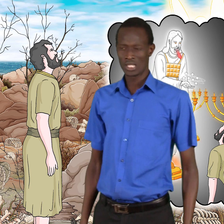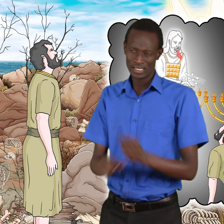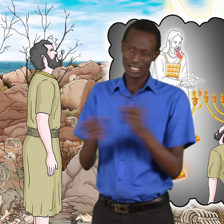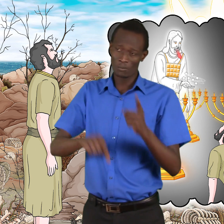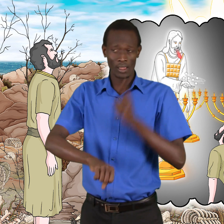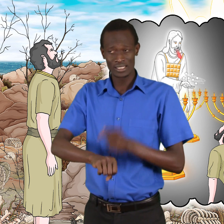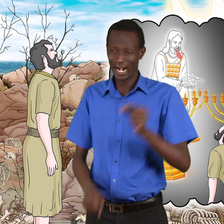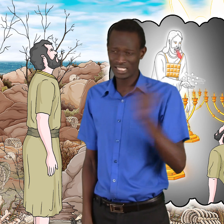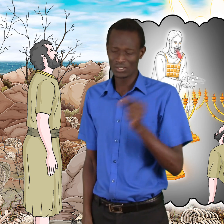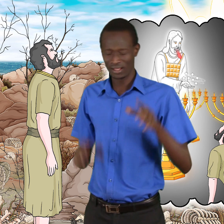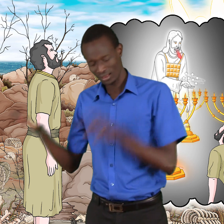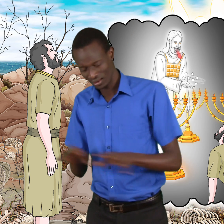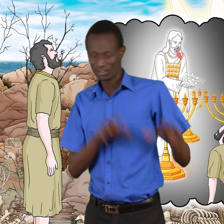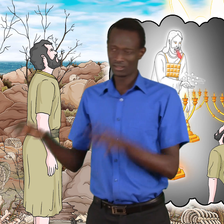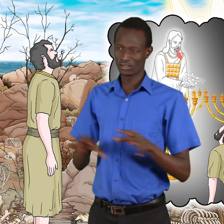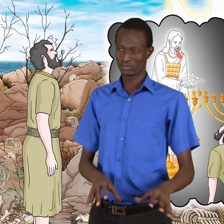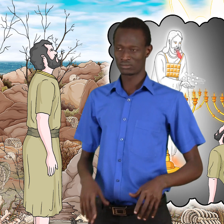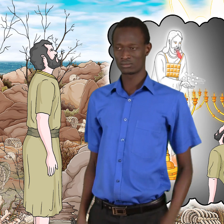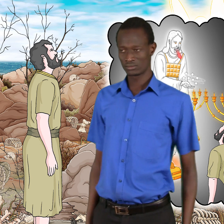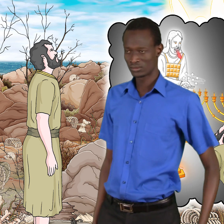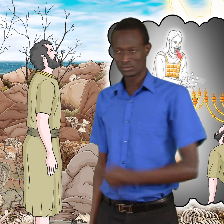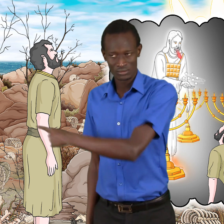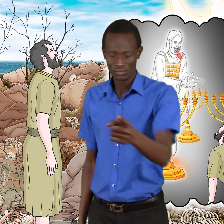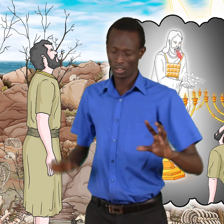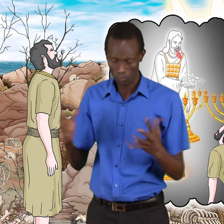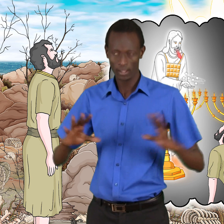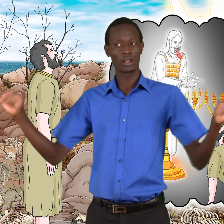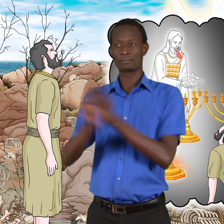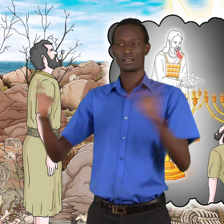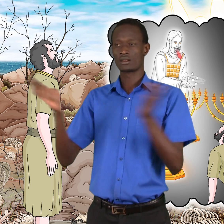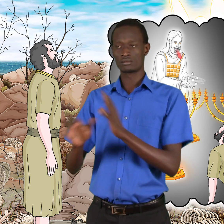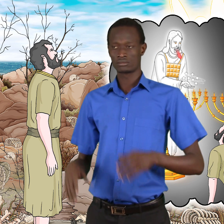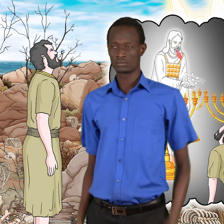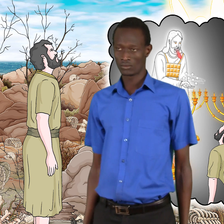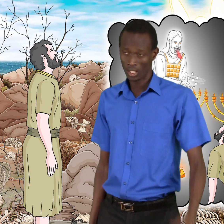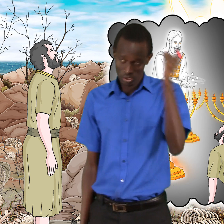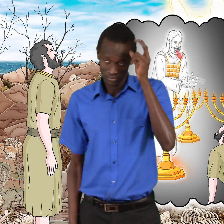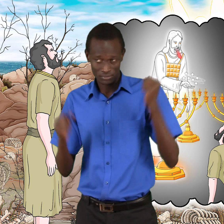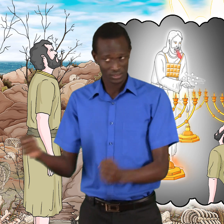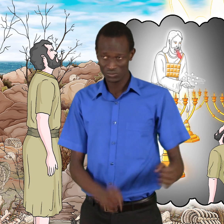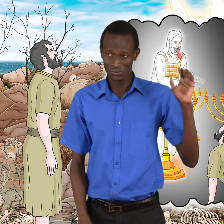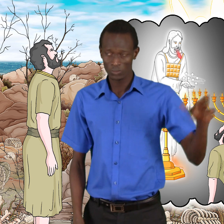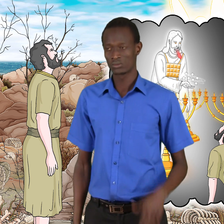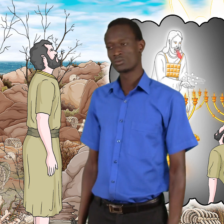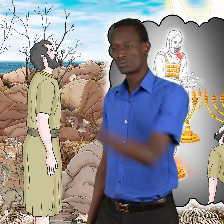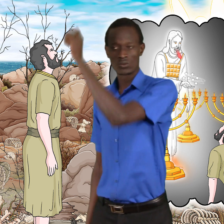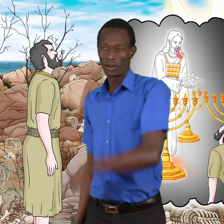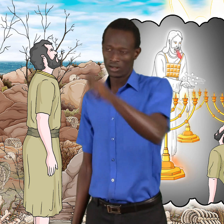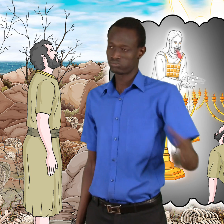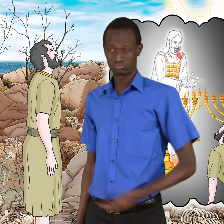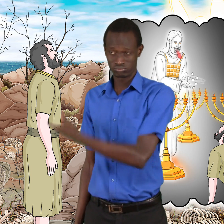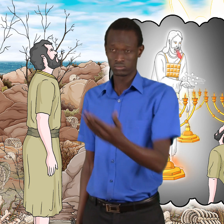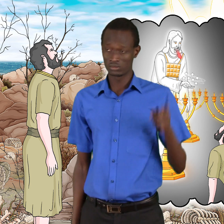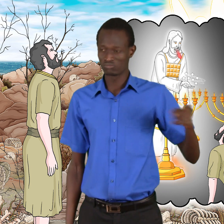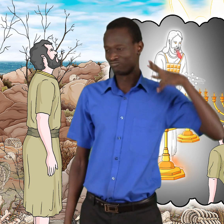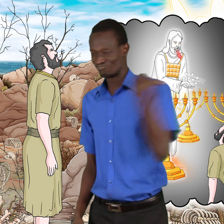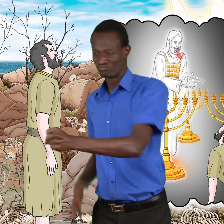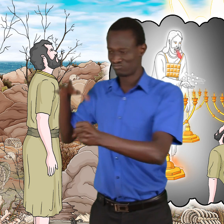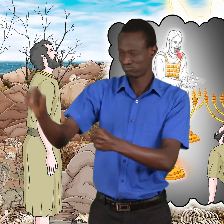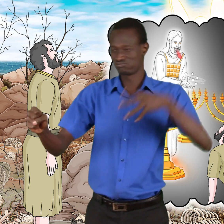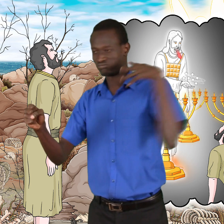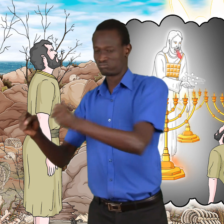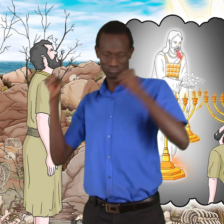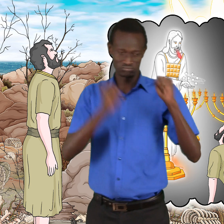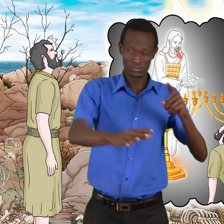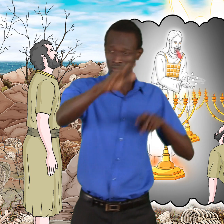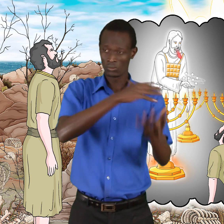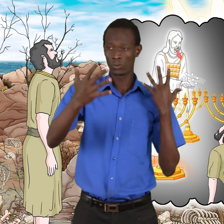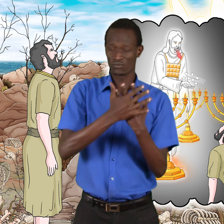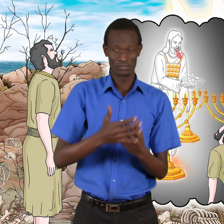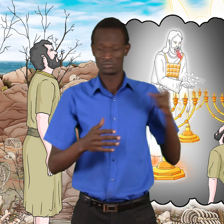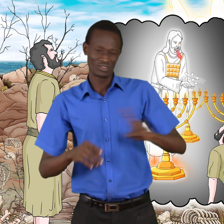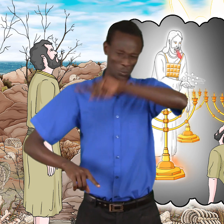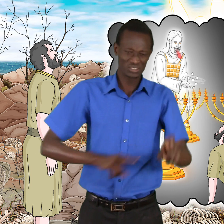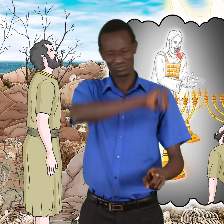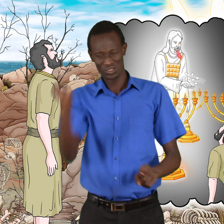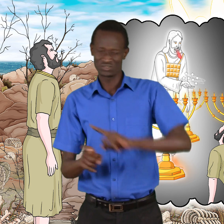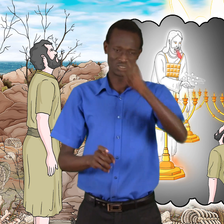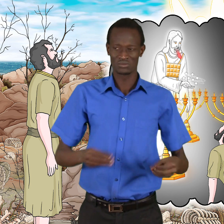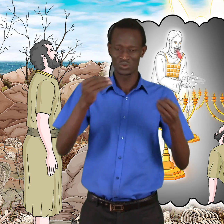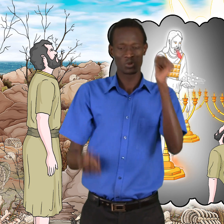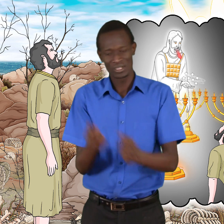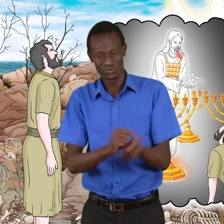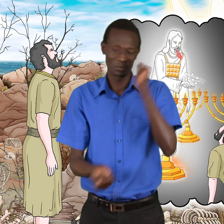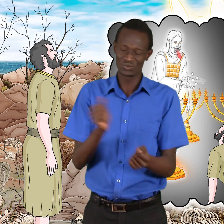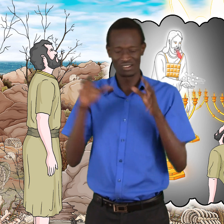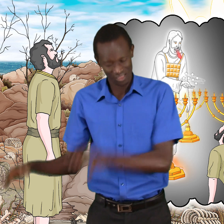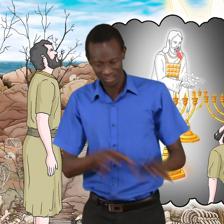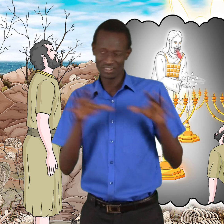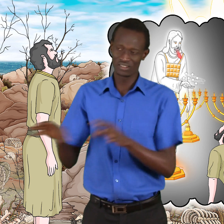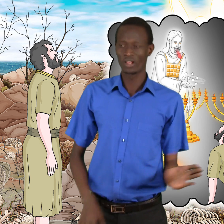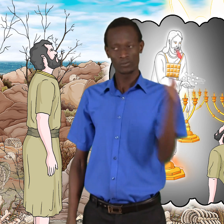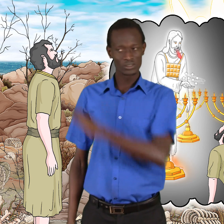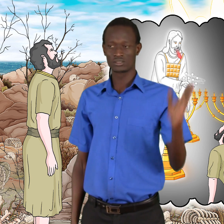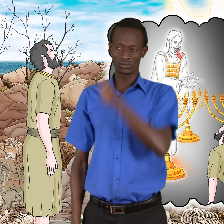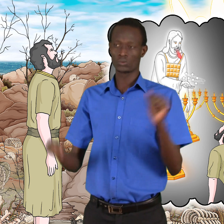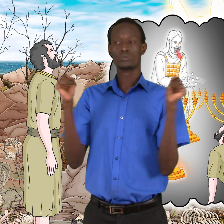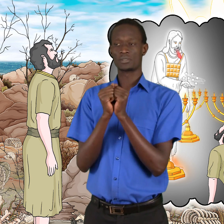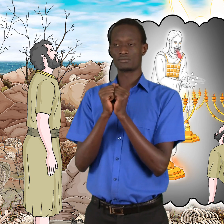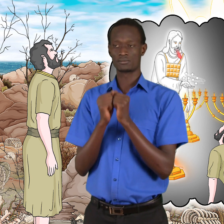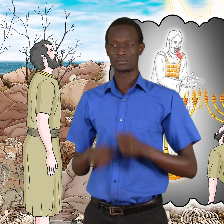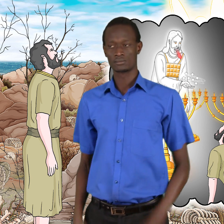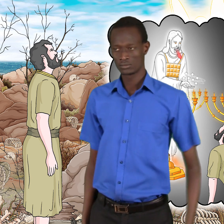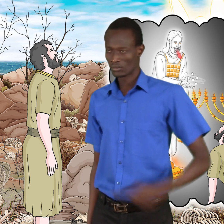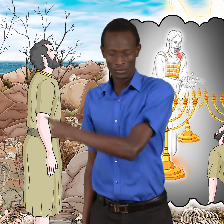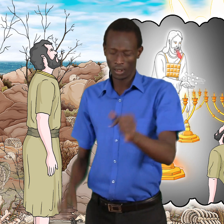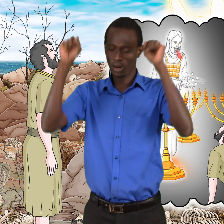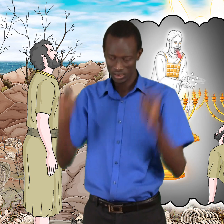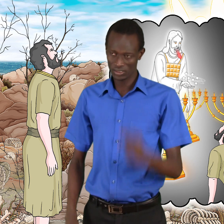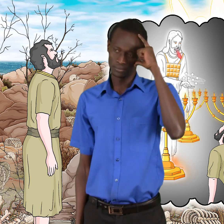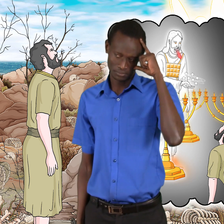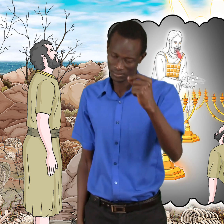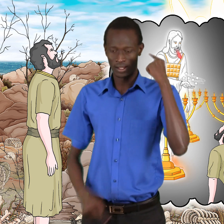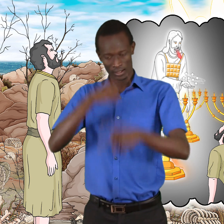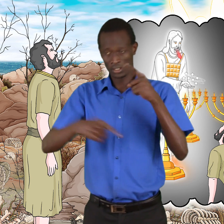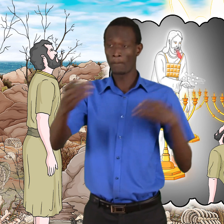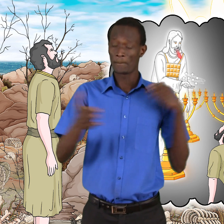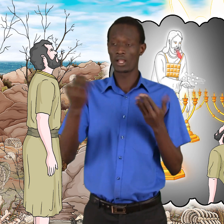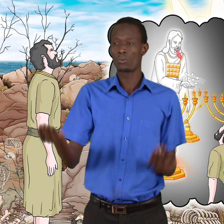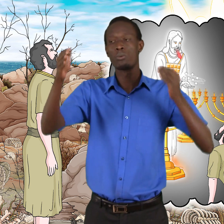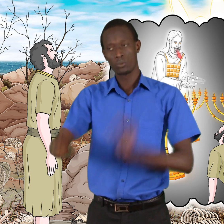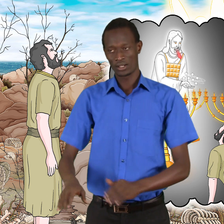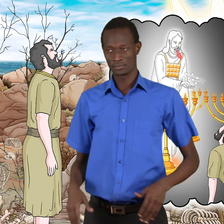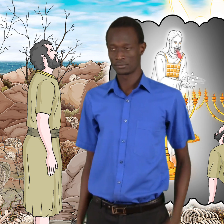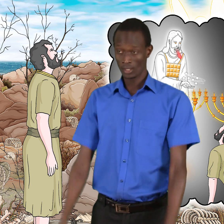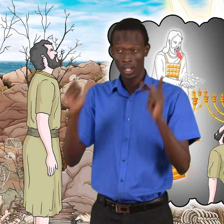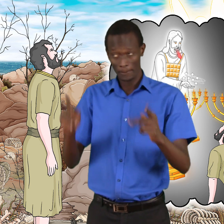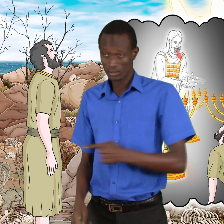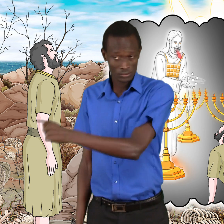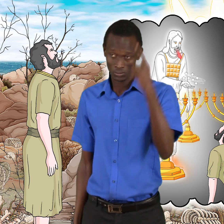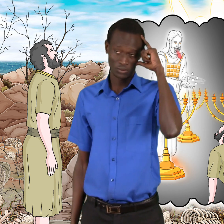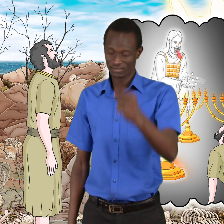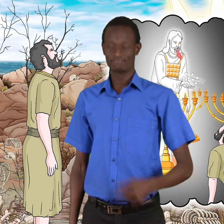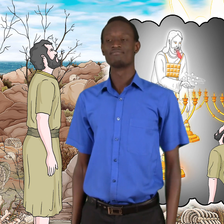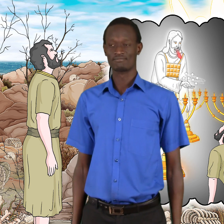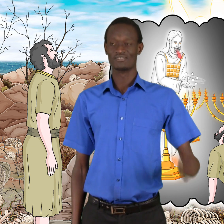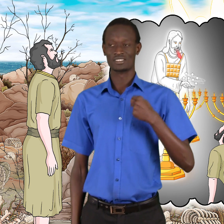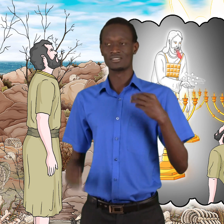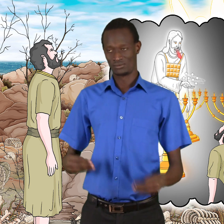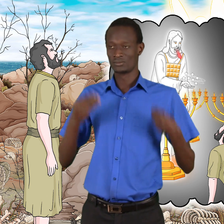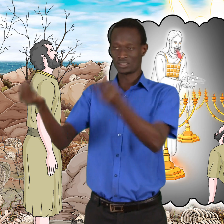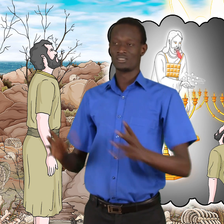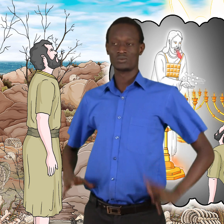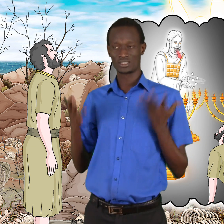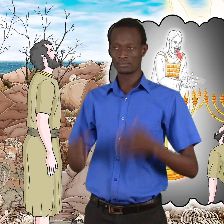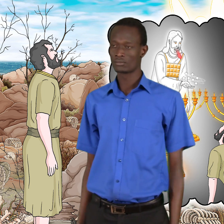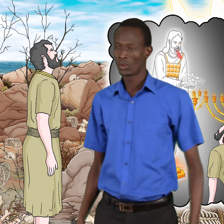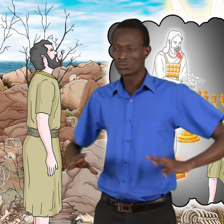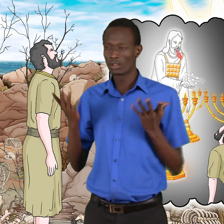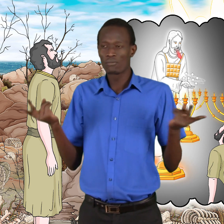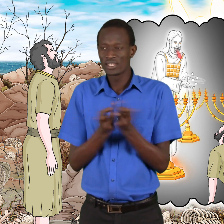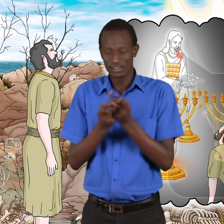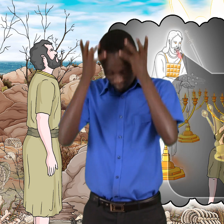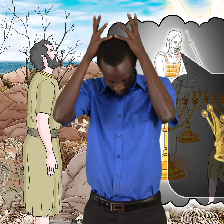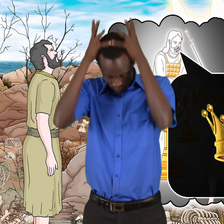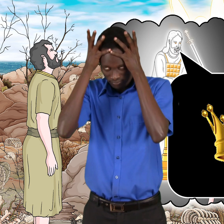Look, the devil is about to throw some of you into prison to test you, and you will suffer tribulation for ten days.